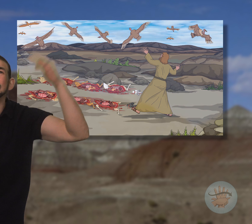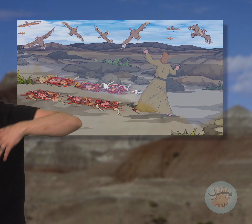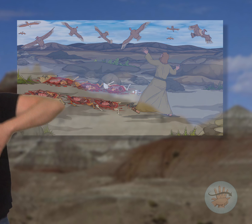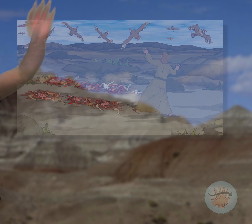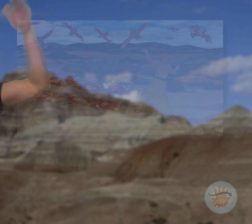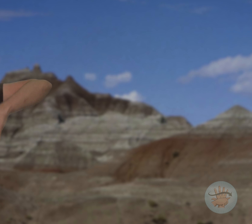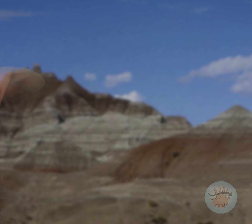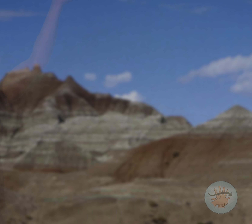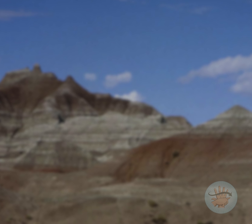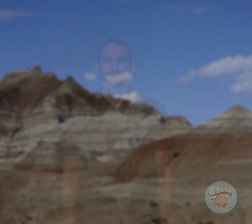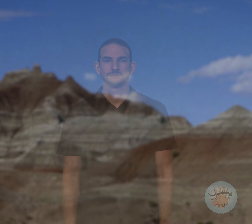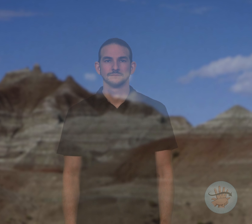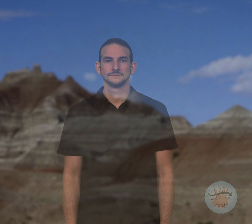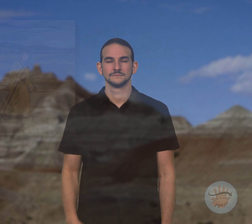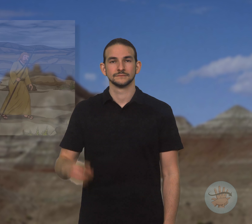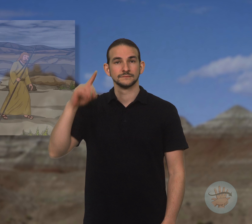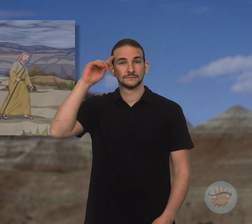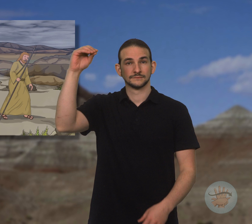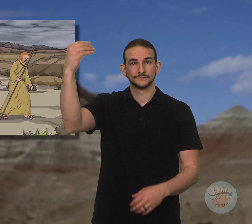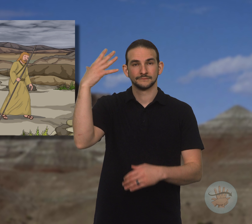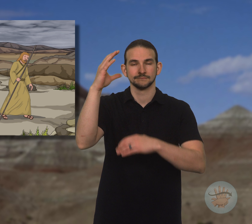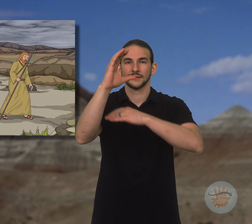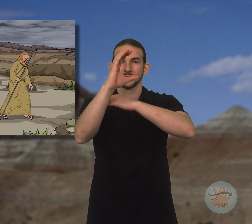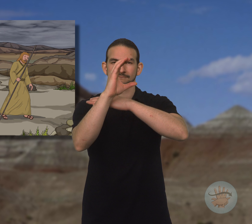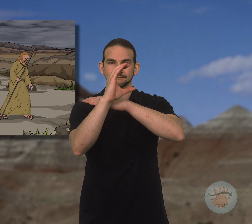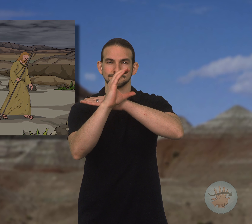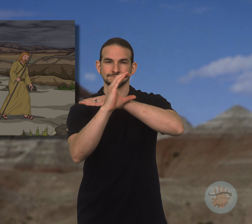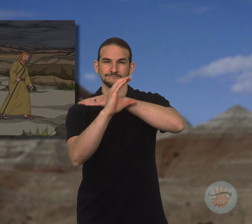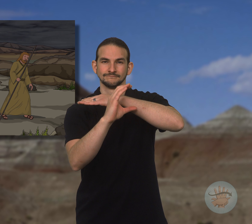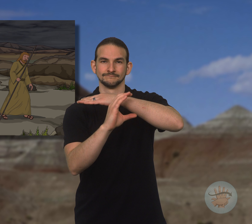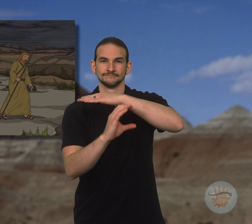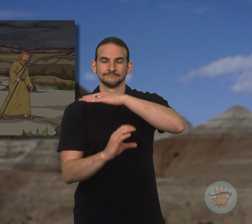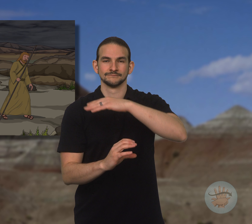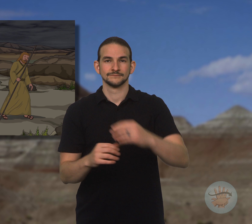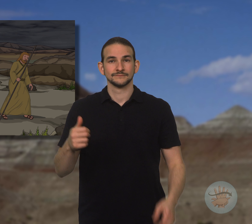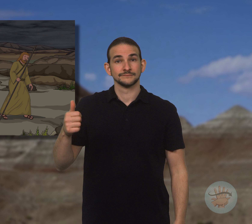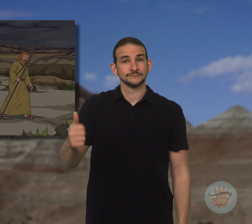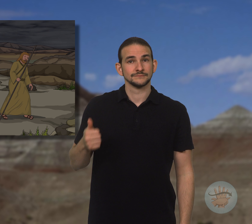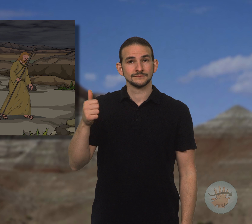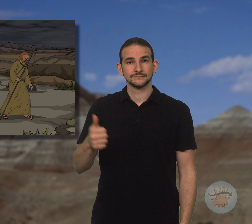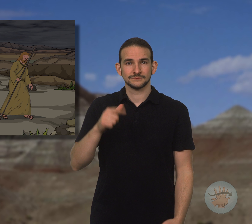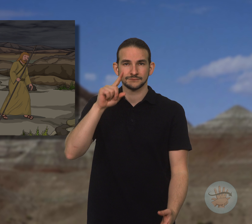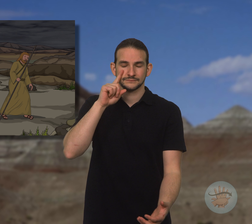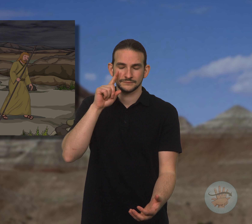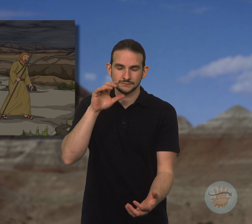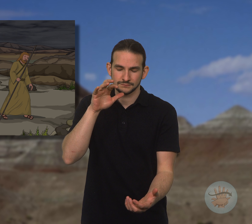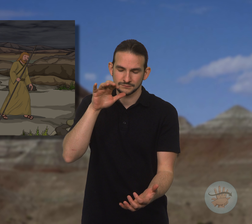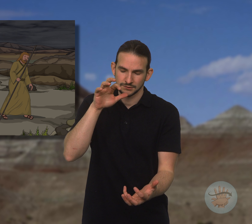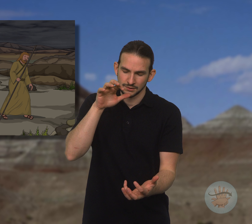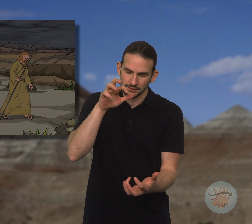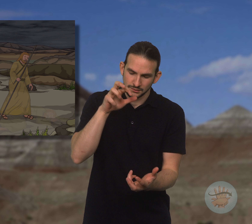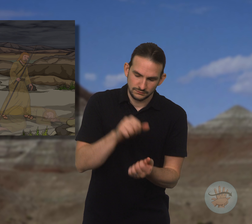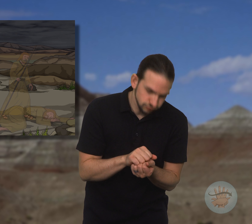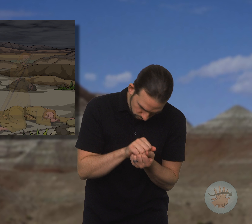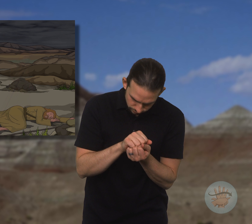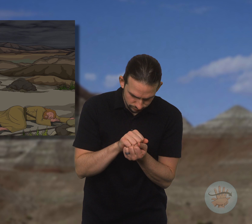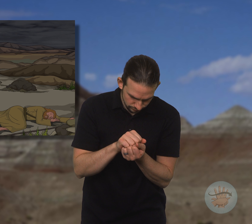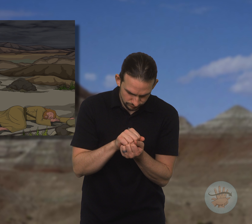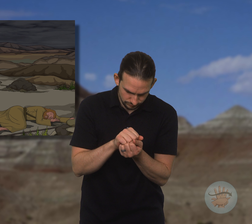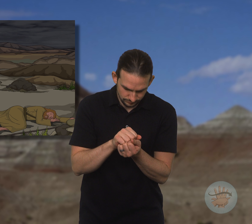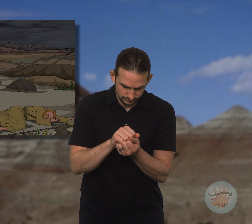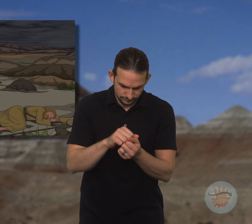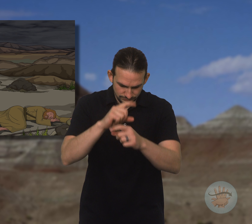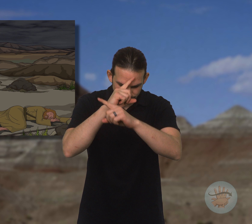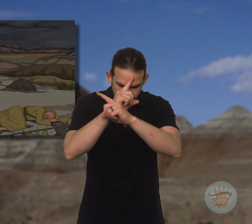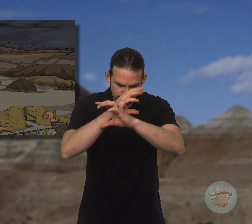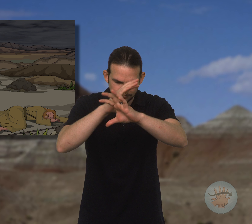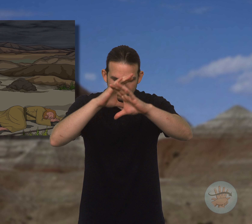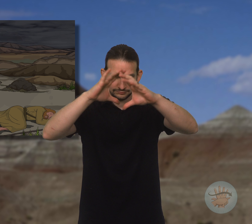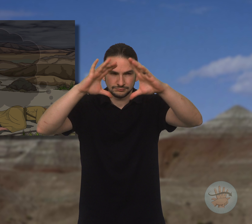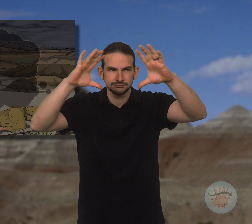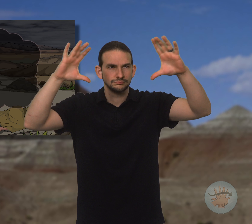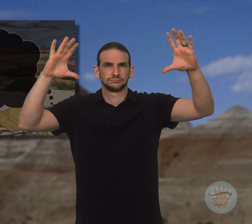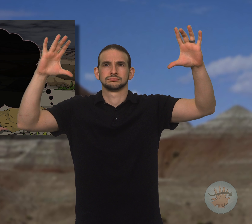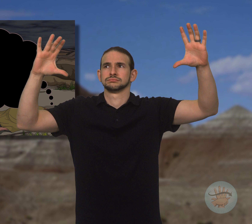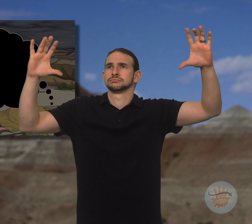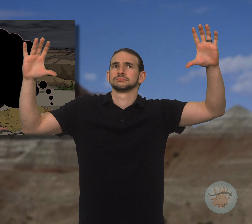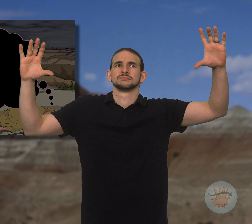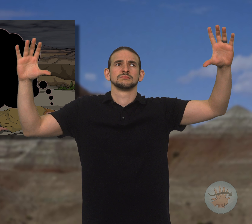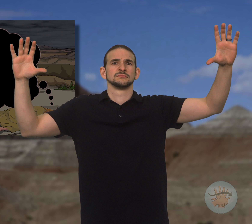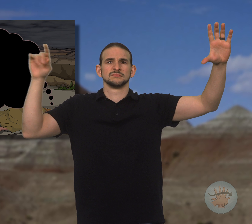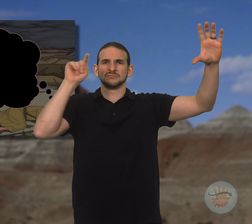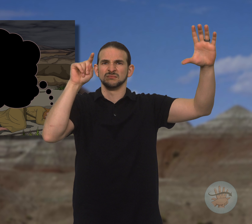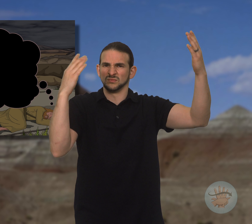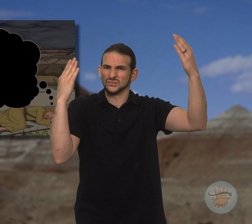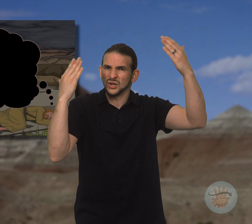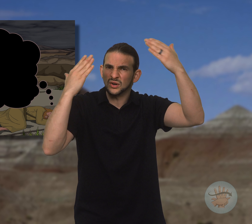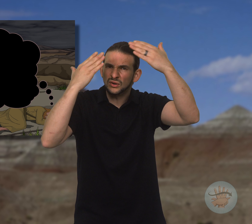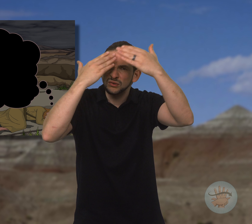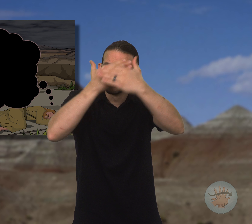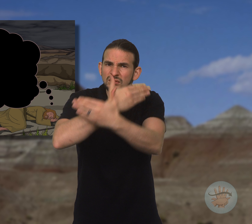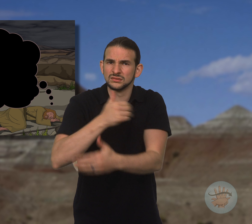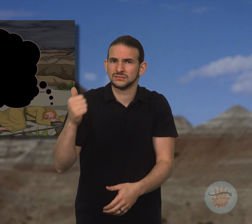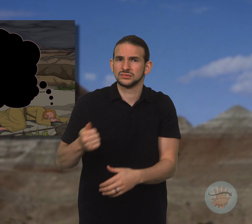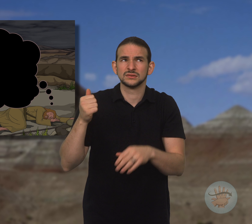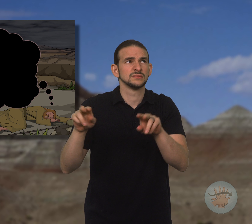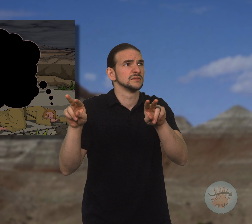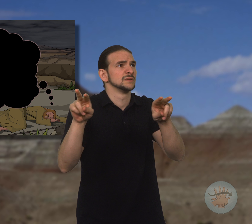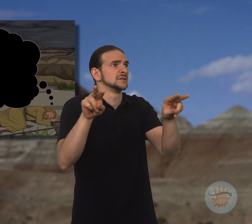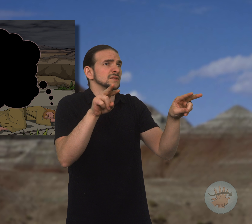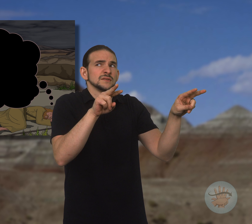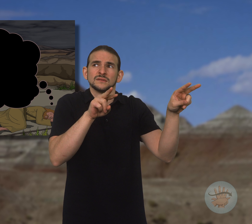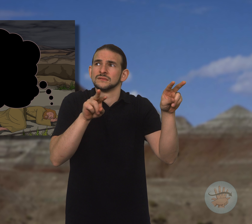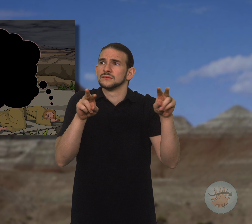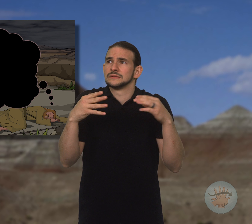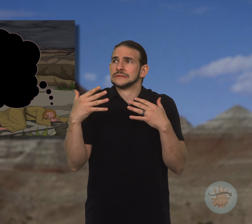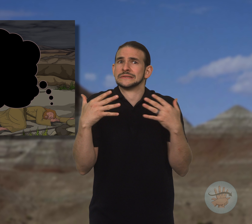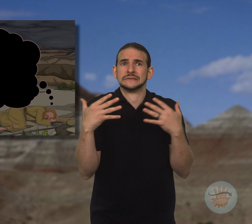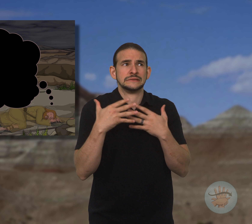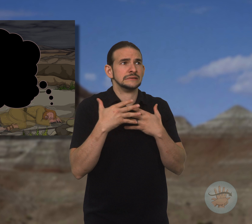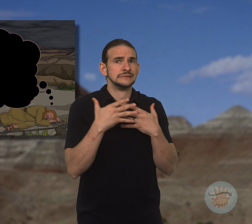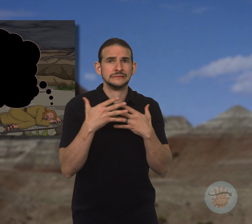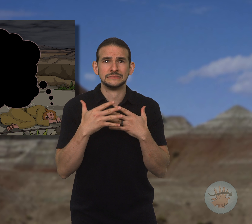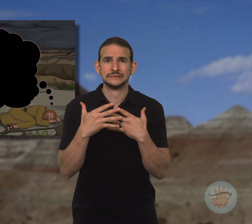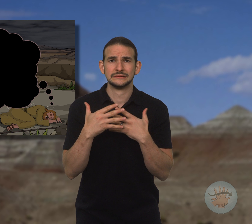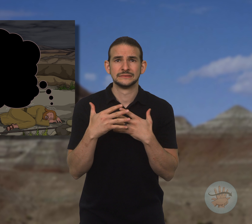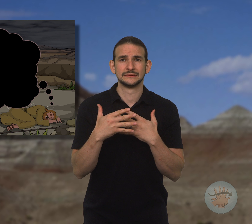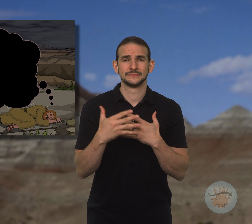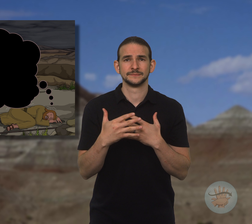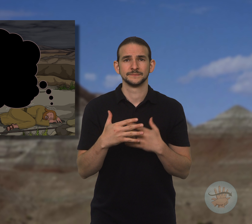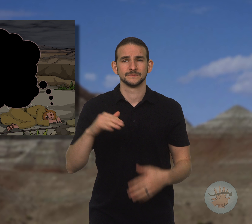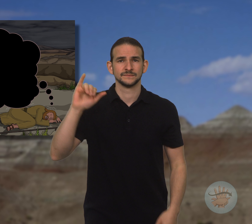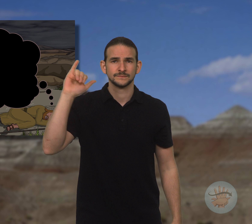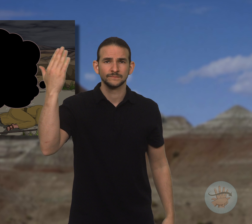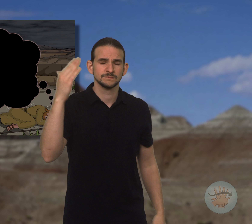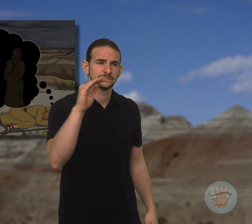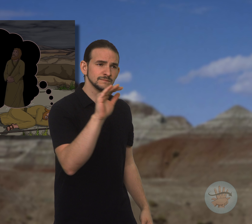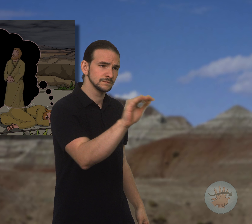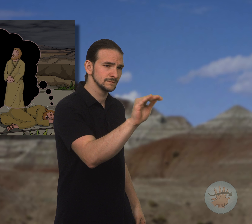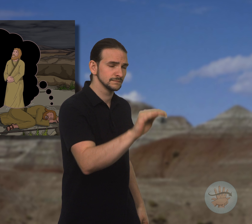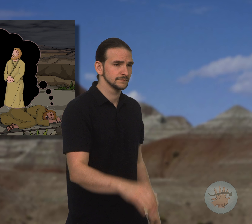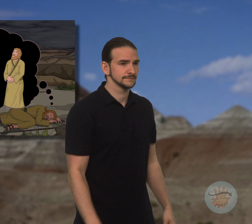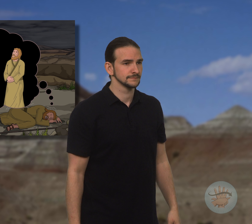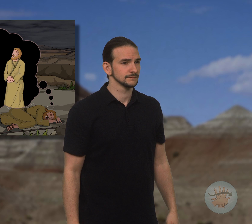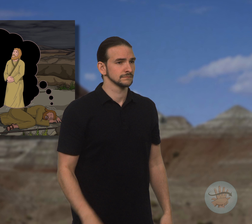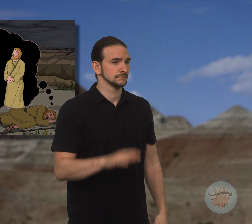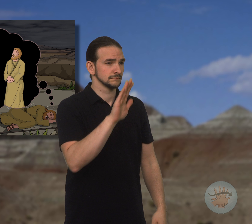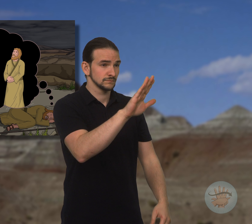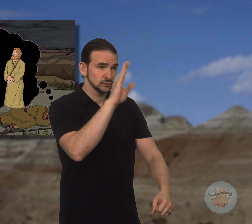As the sun was setting, Abram fell into a deep sleep, and suddenly great terror and darkness overwhelmed him.